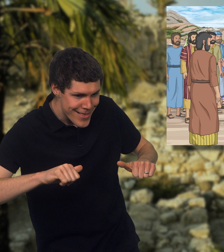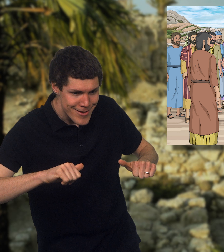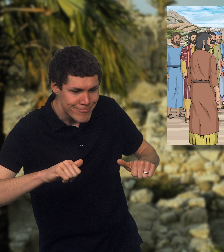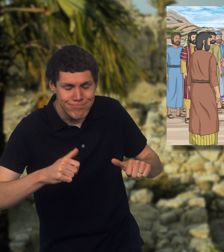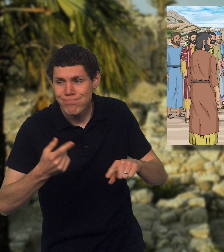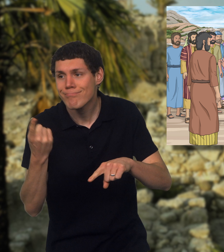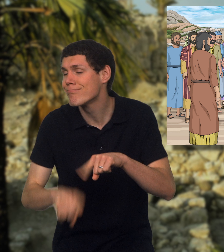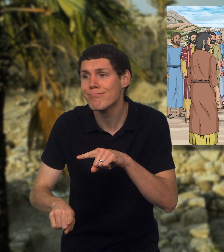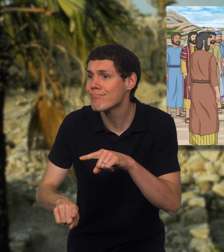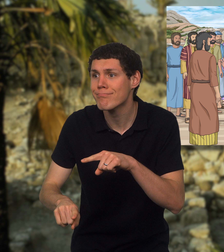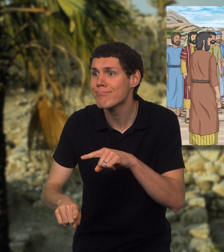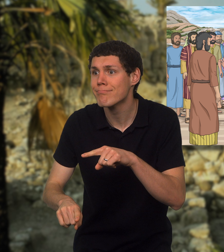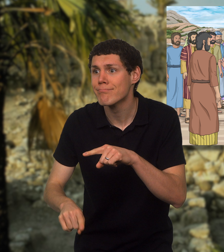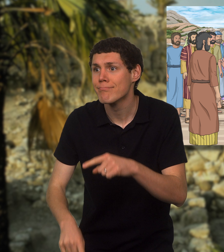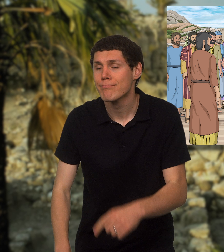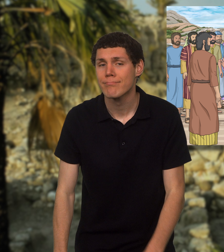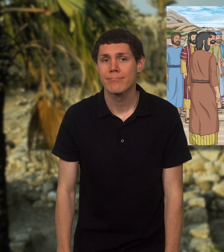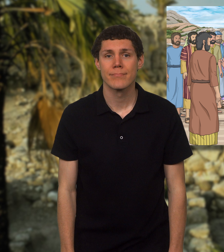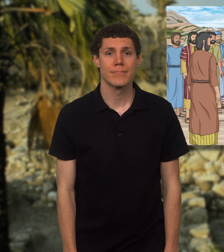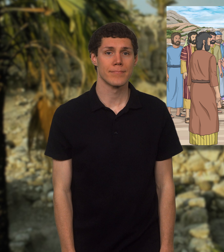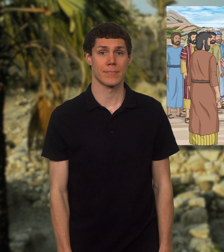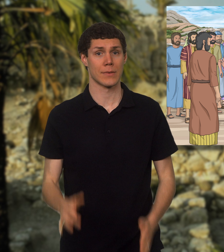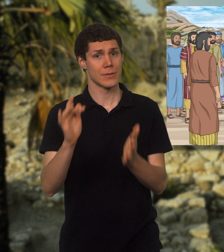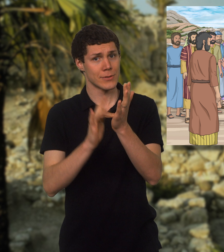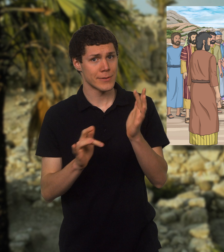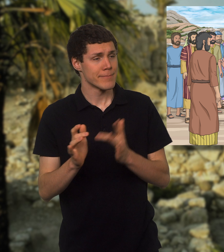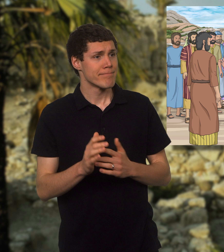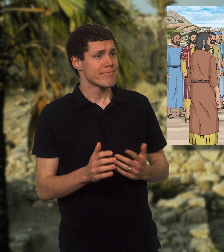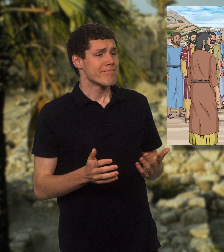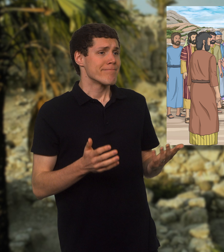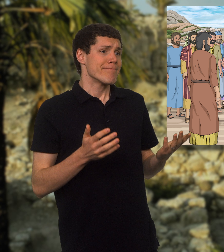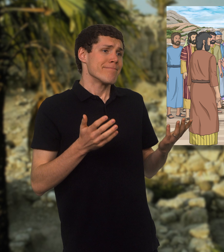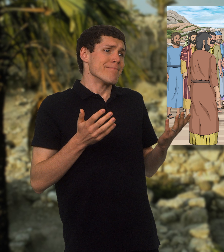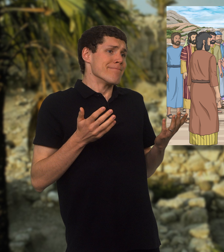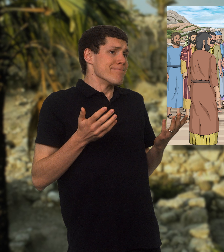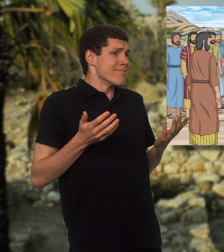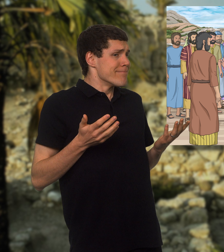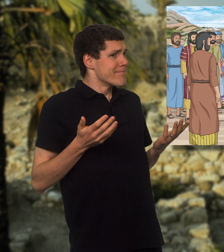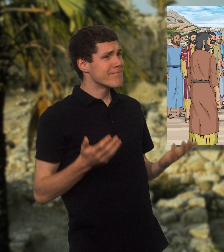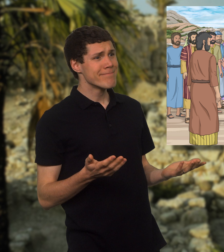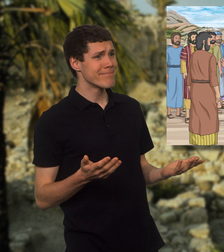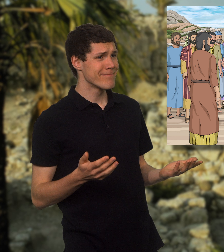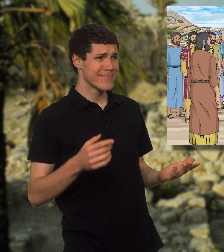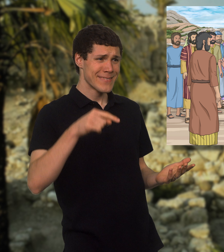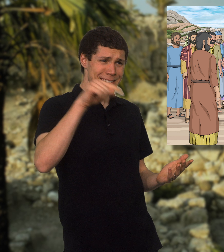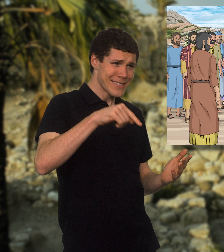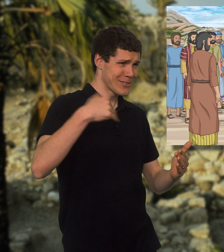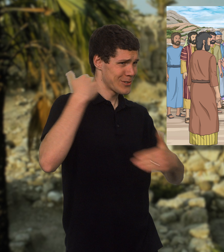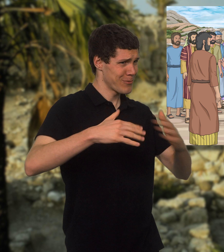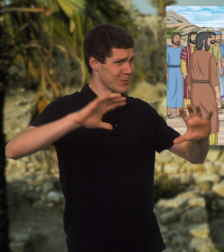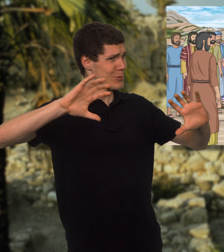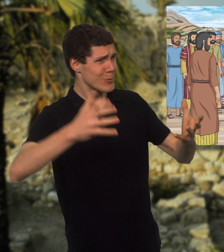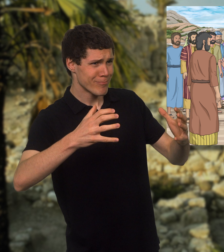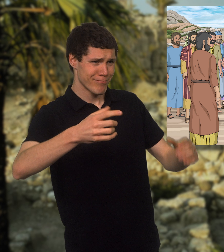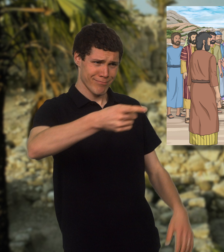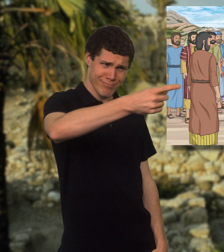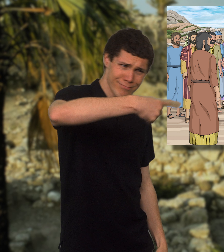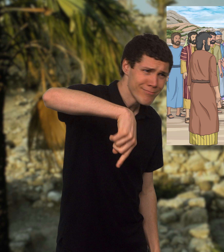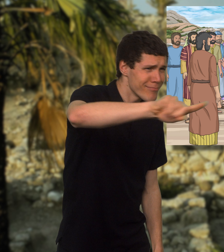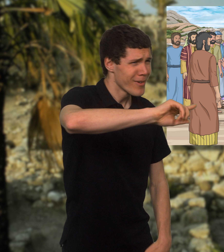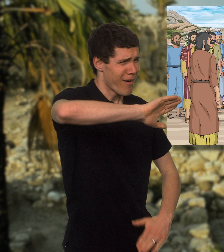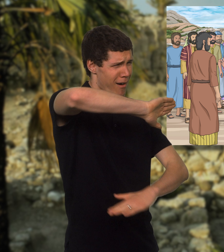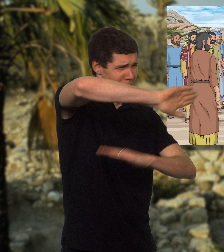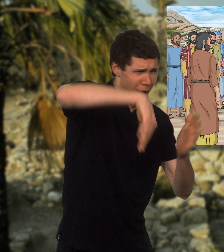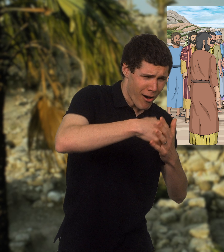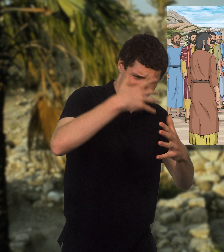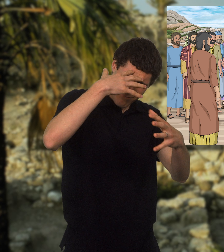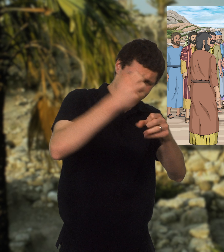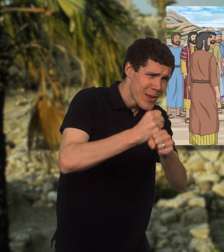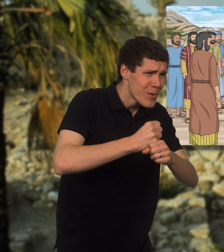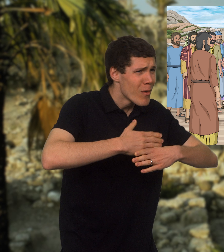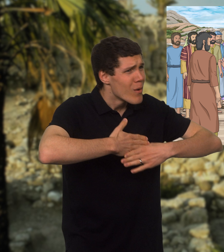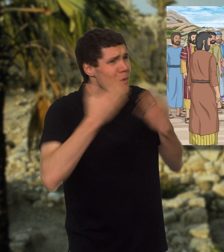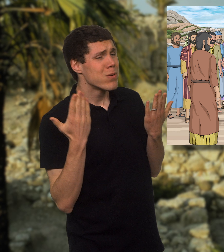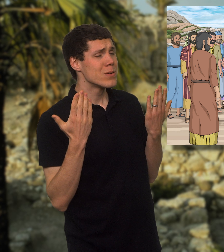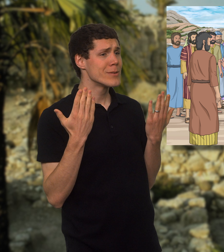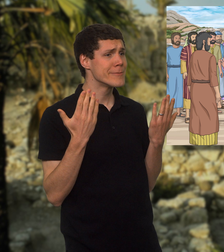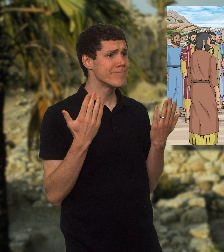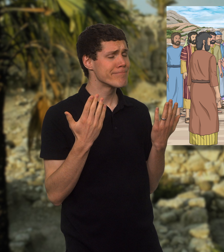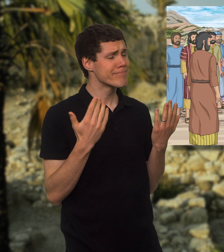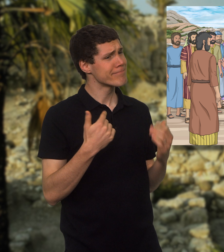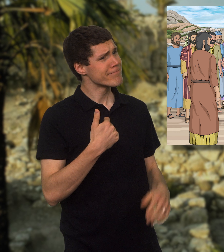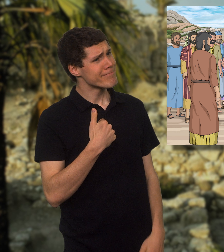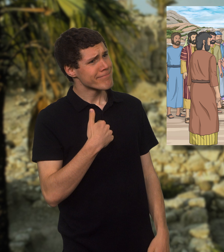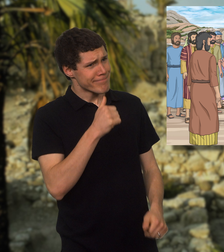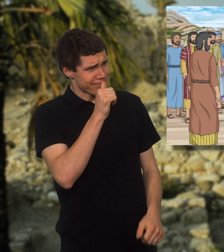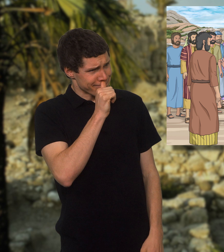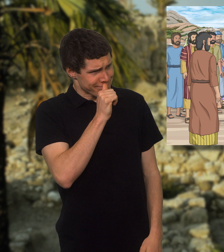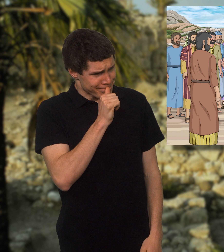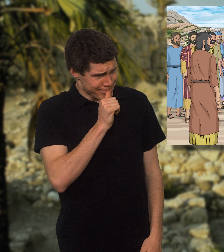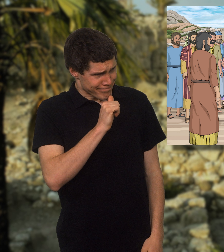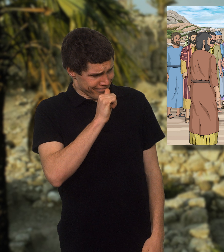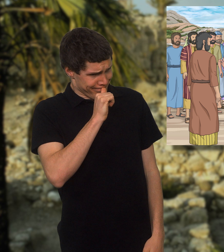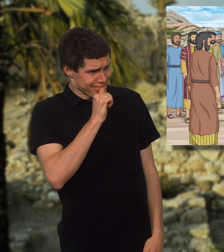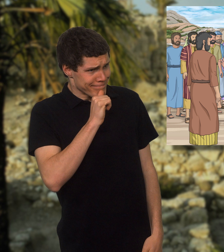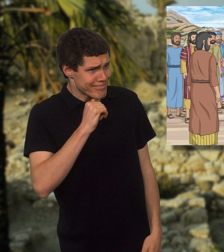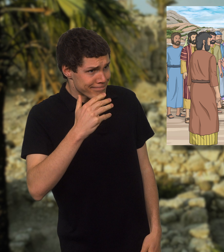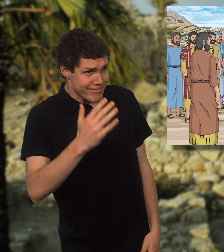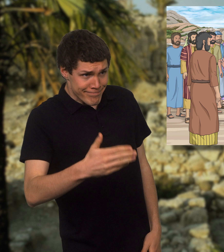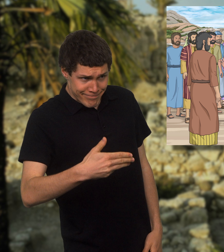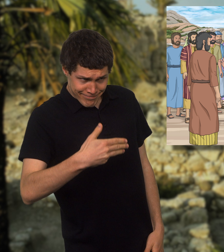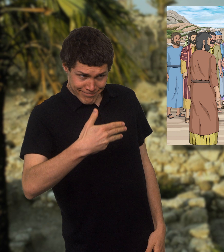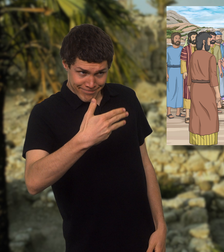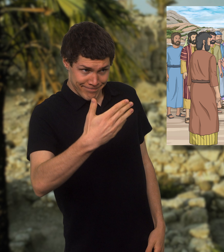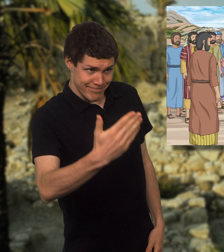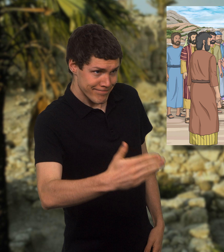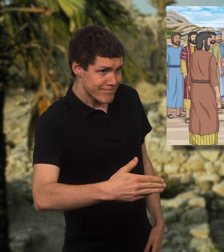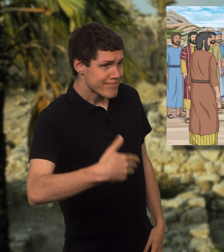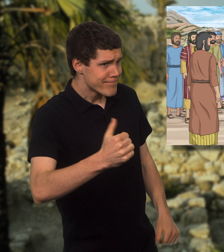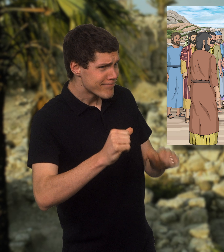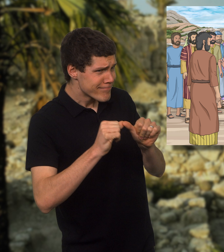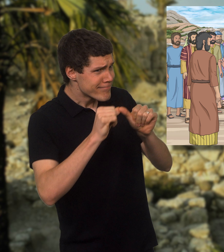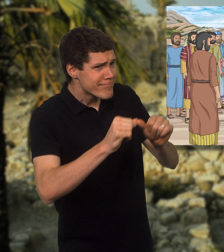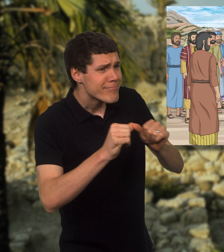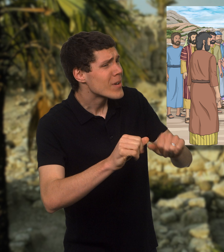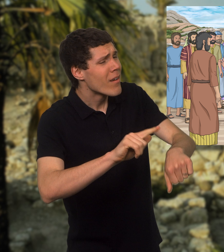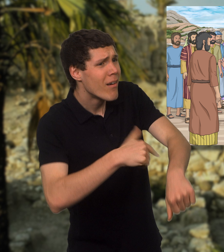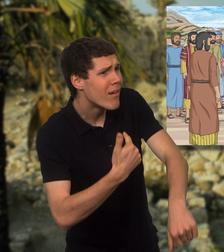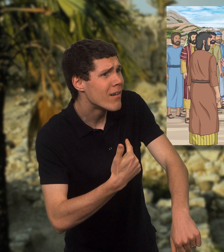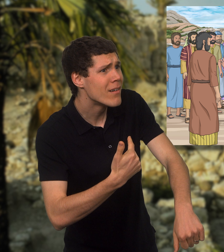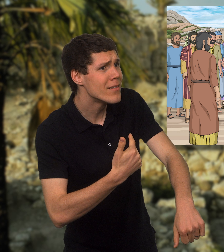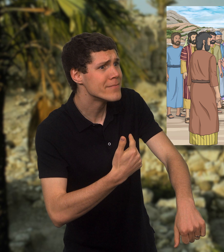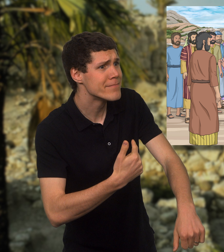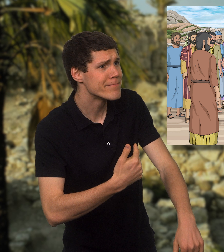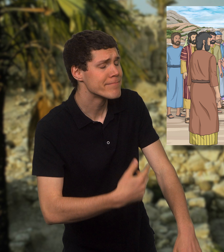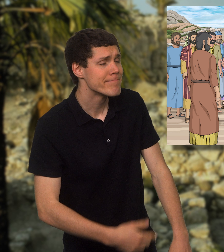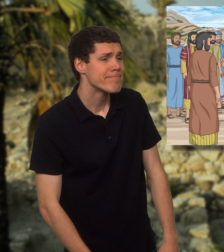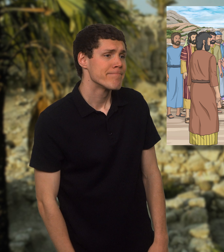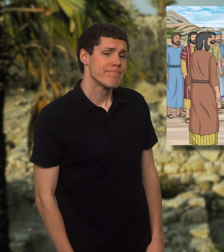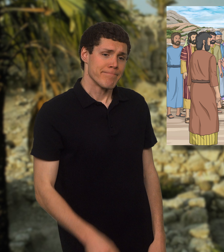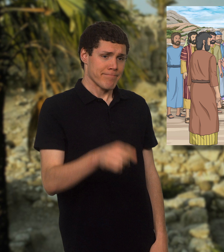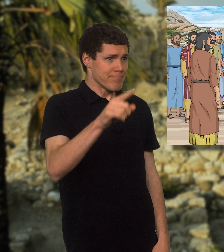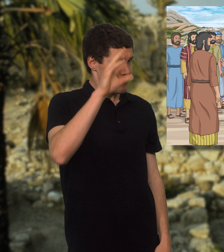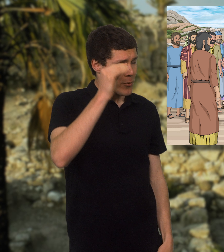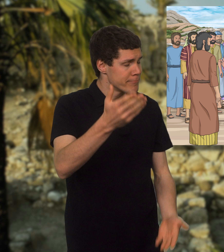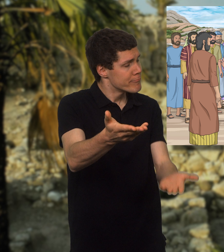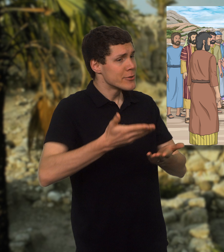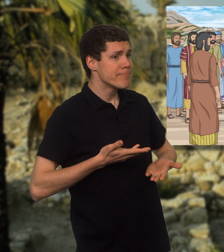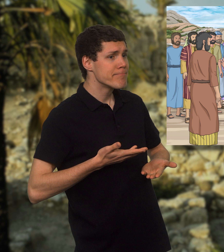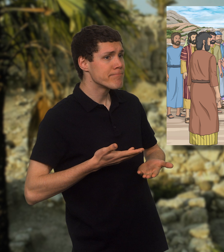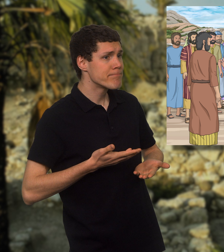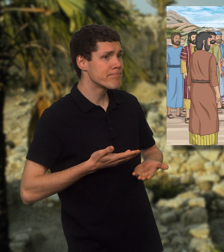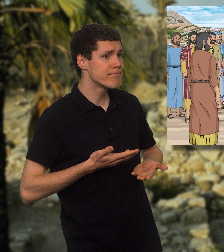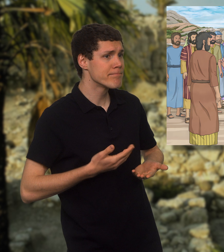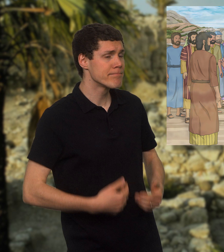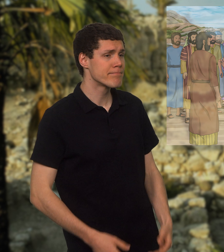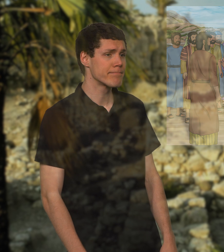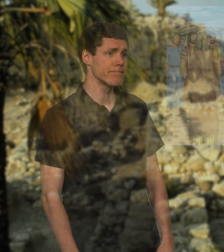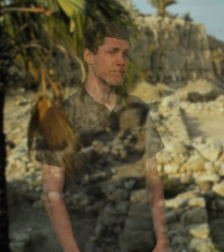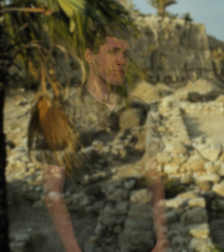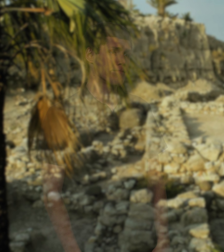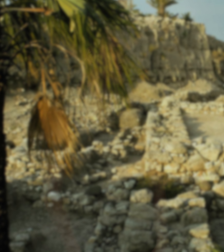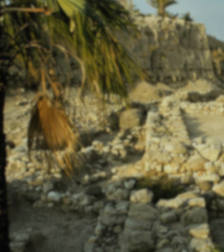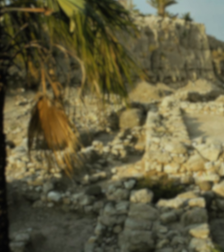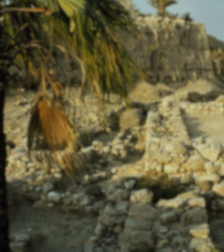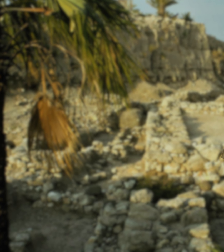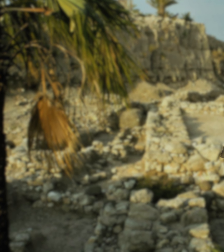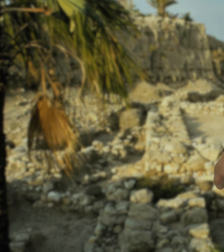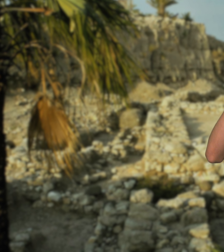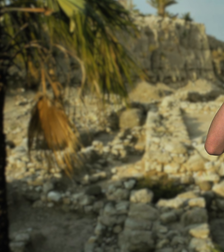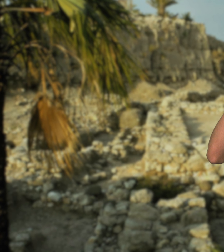Jesus replied. “How long must I remain with you? How long must I put up with you?